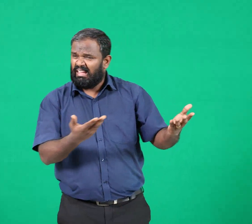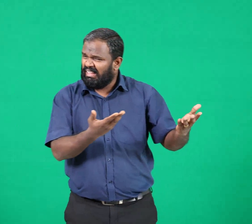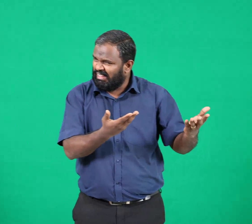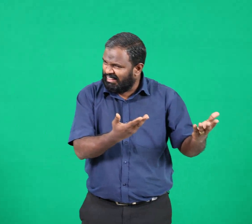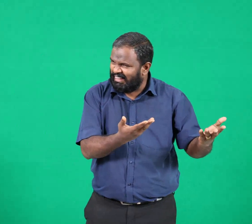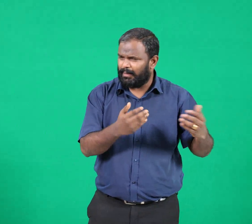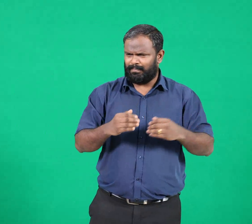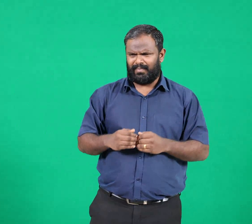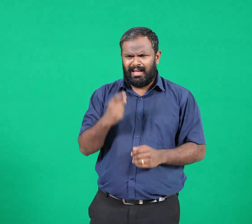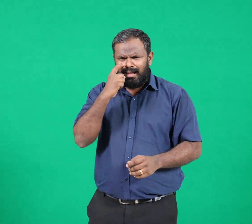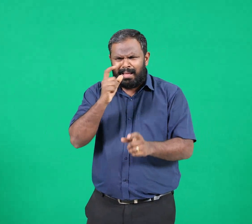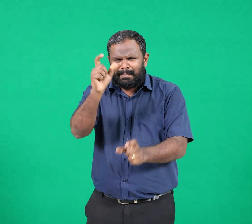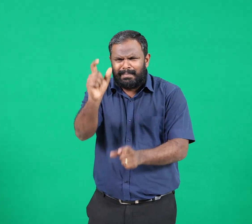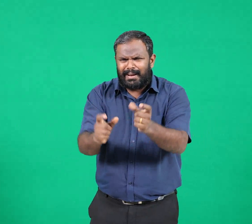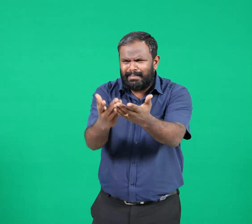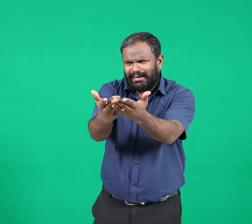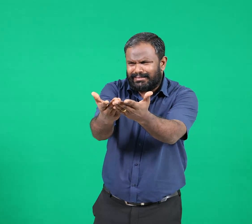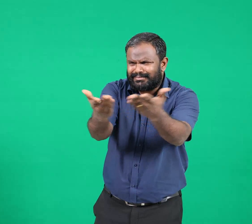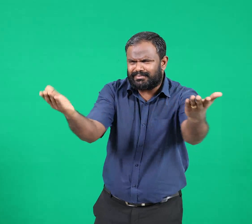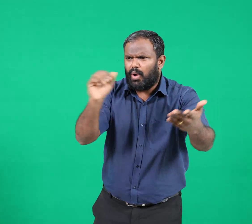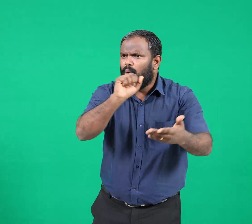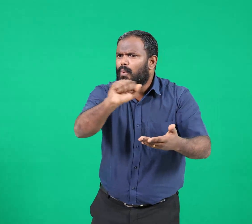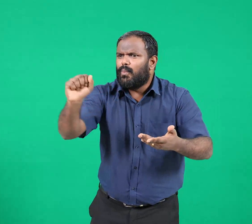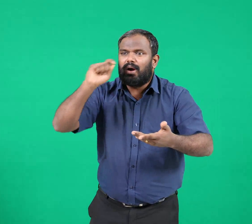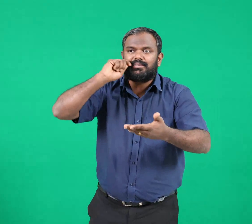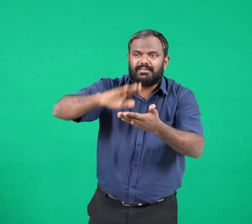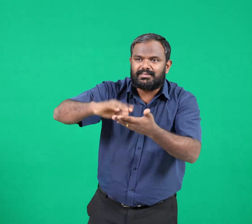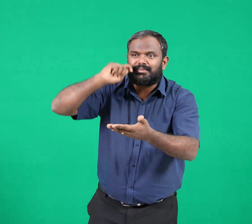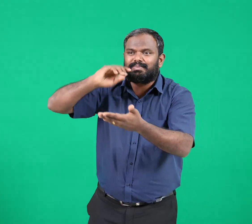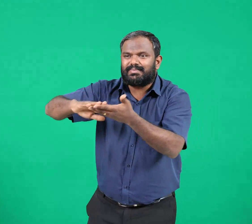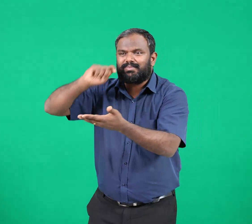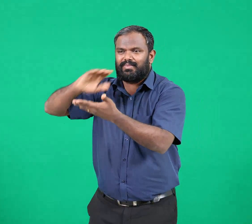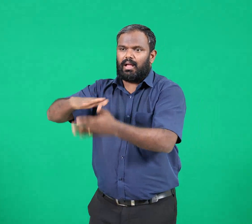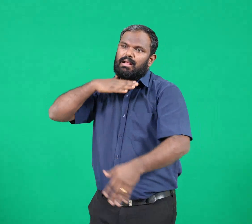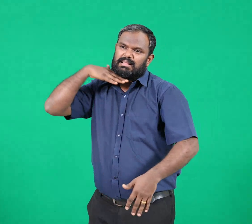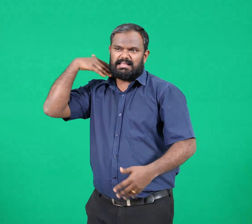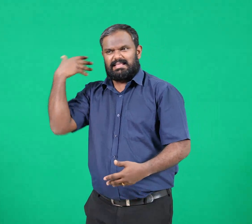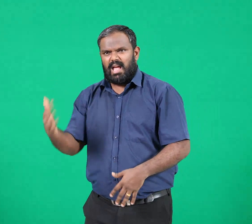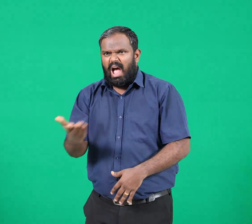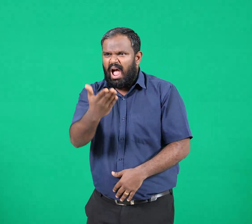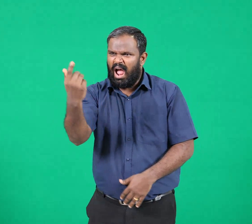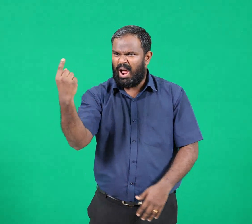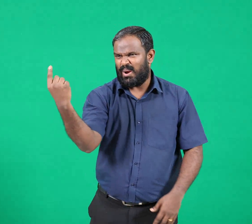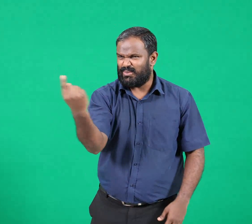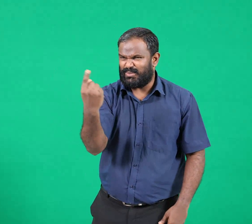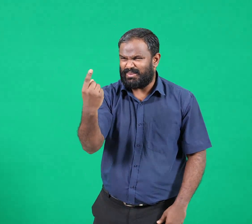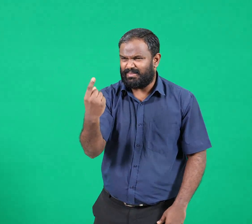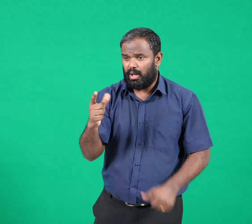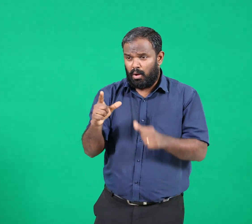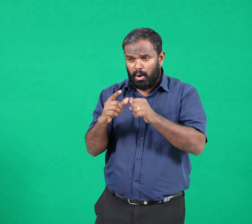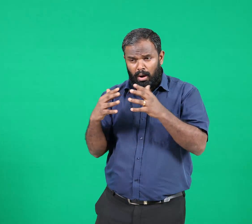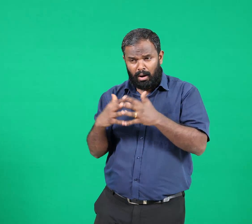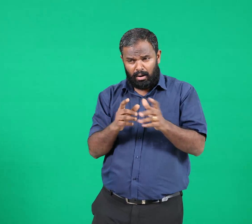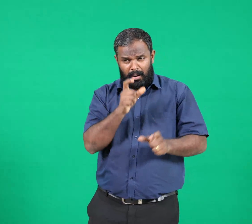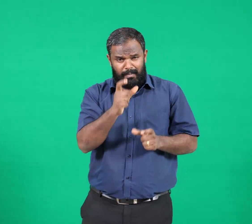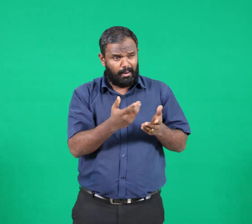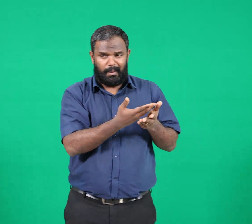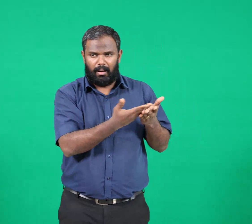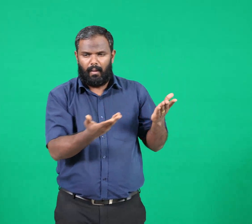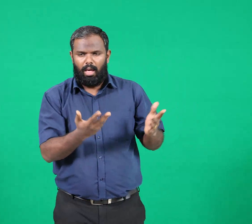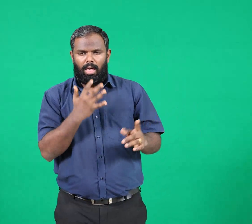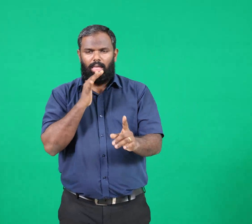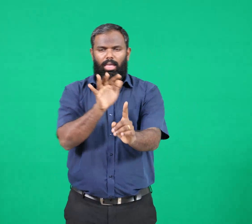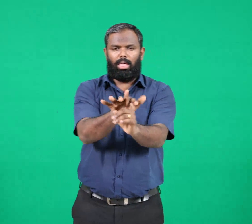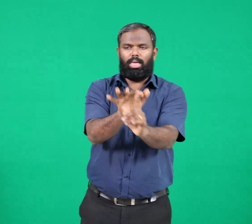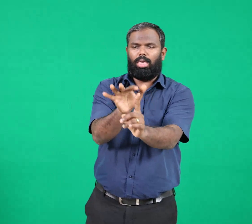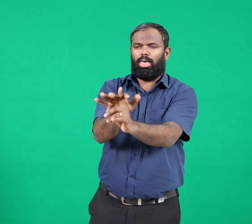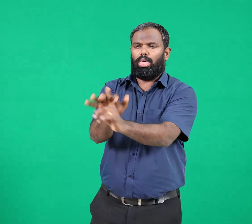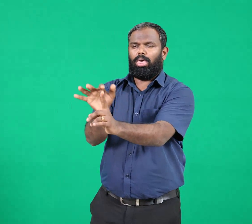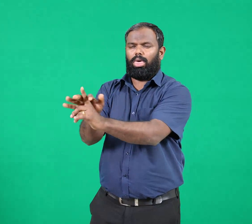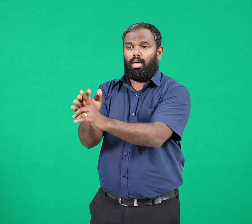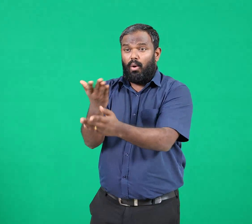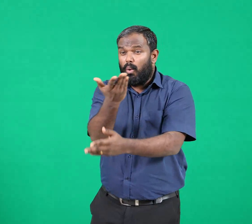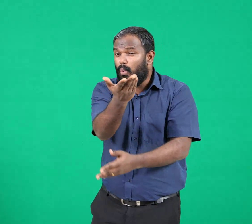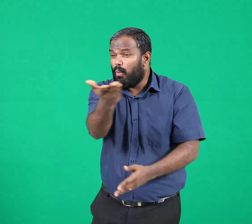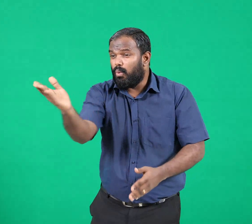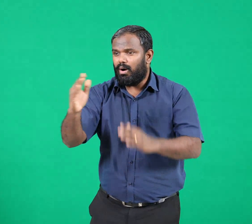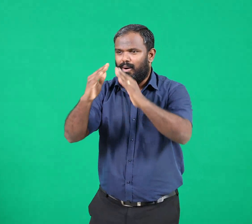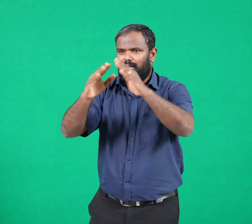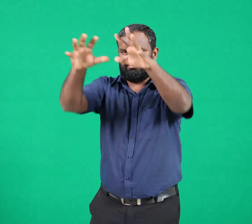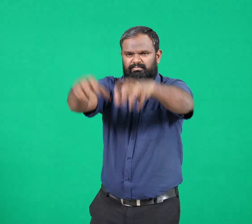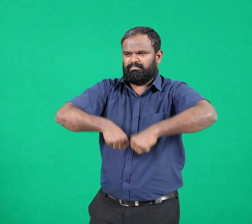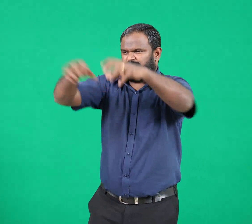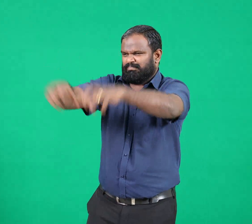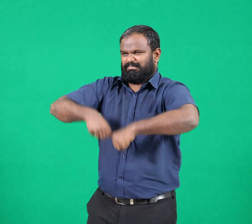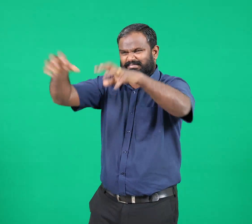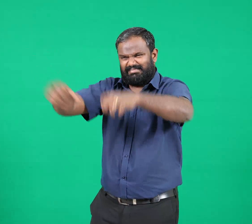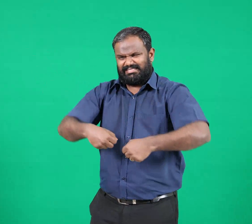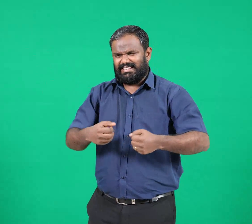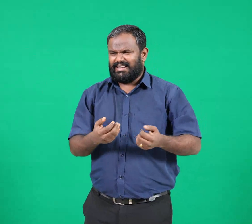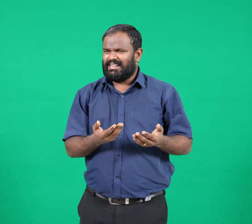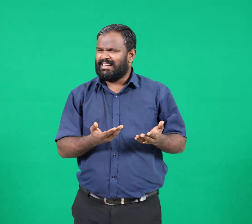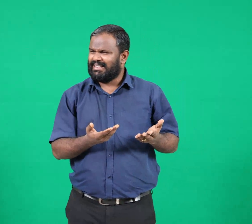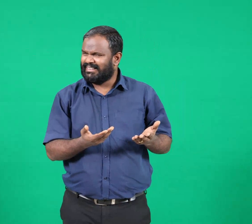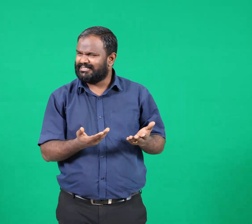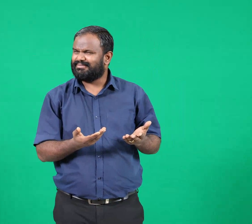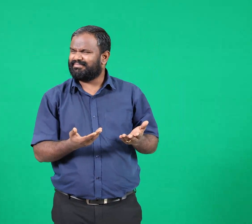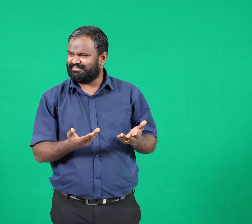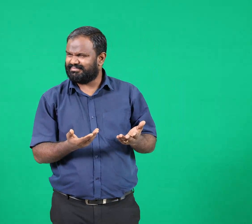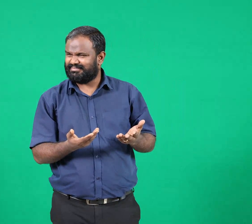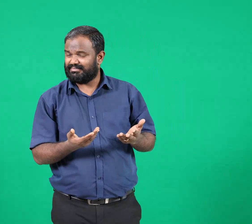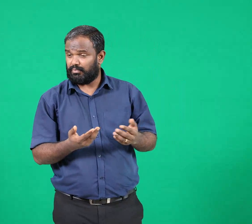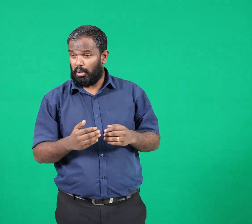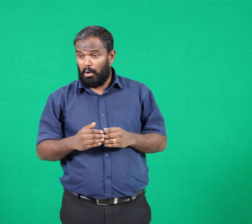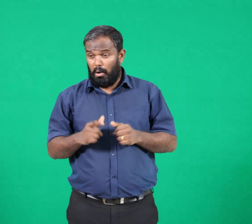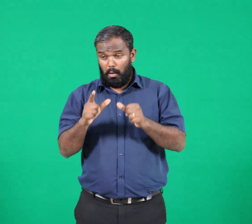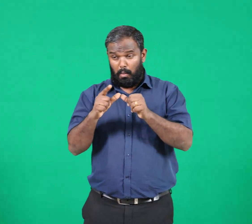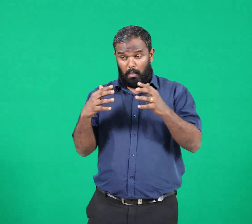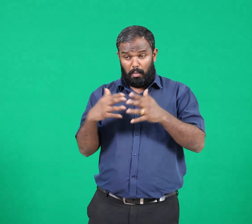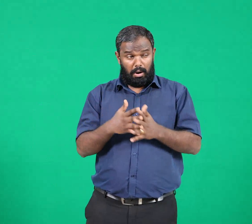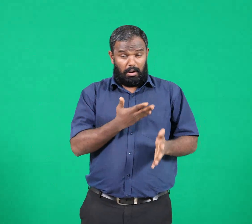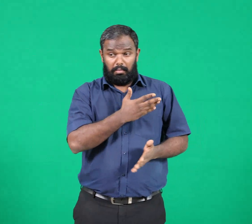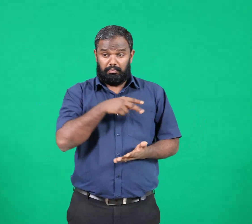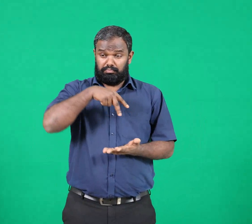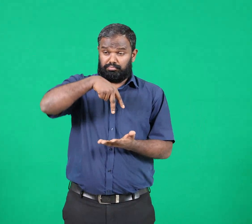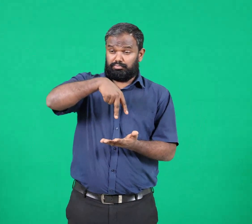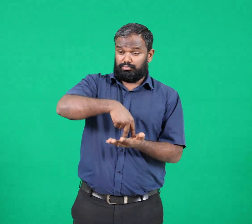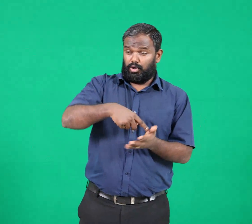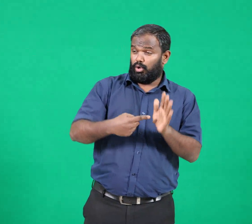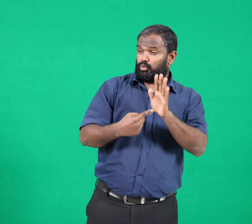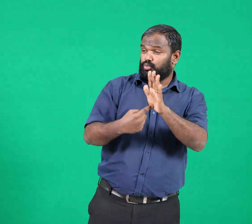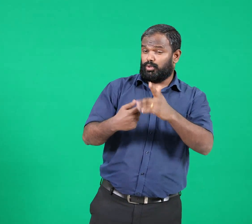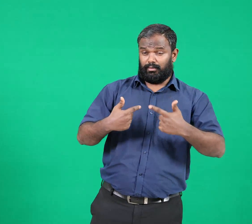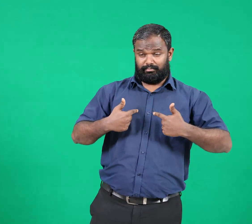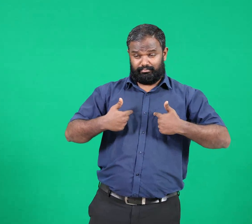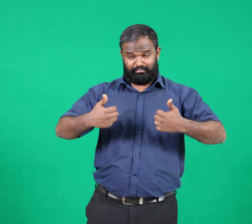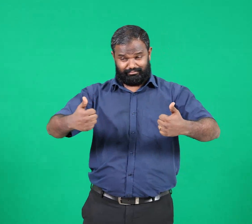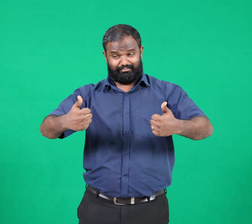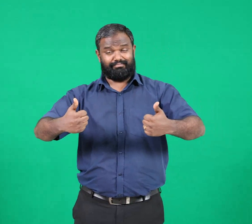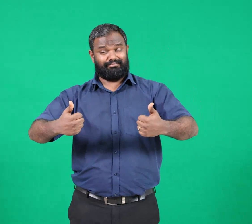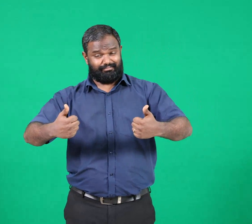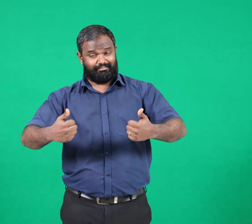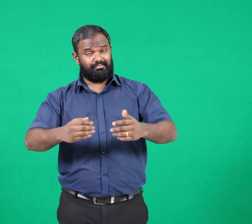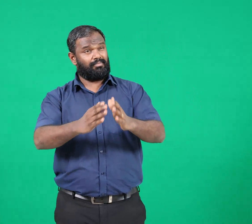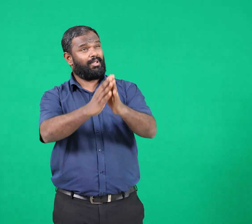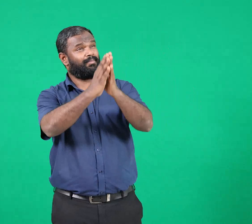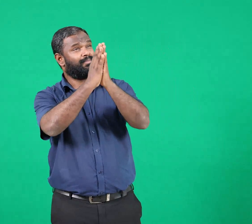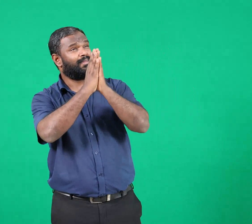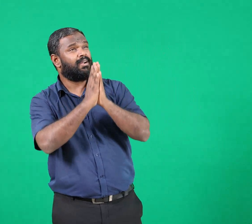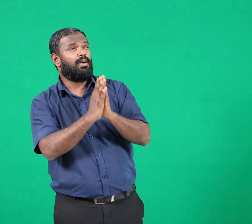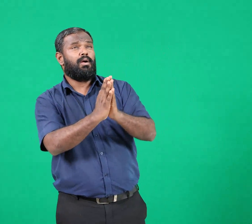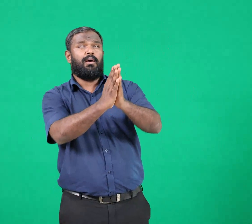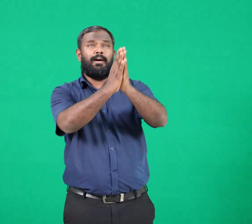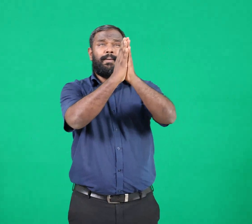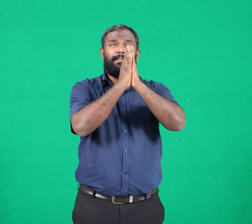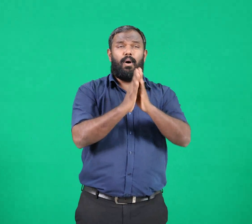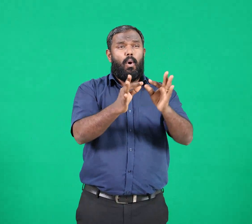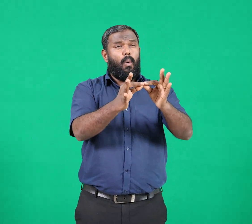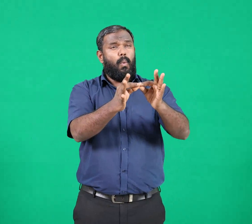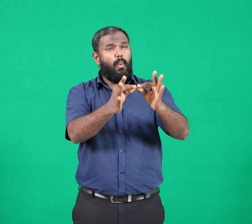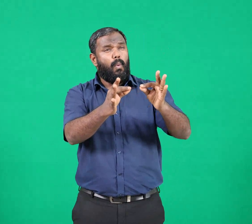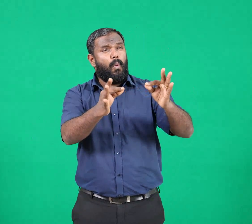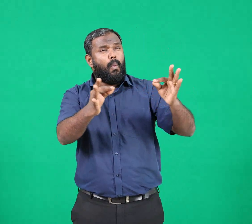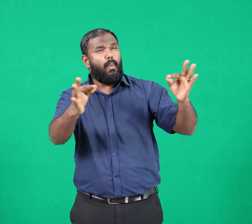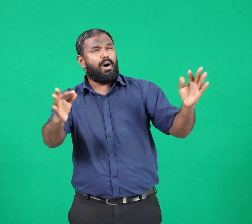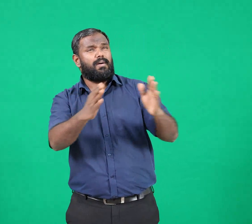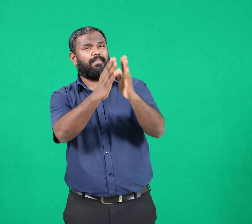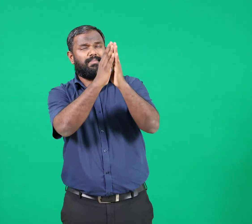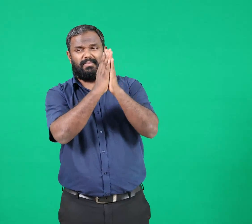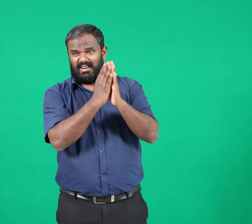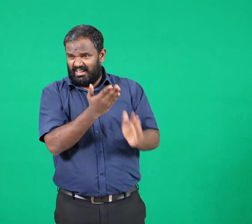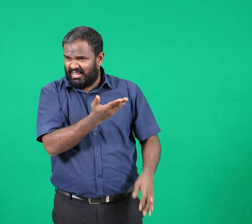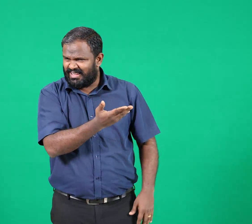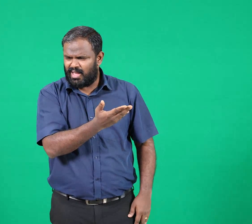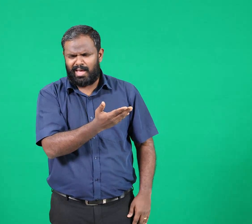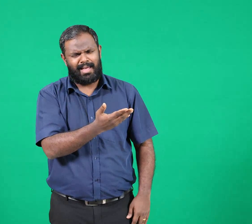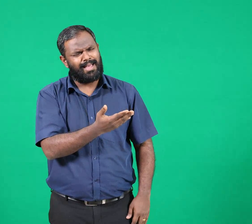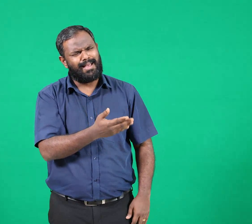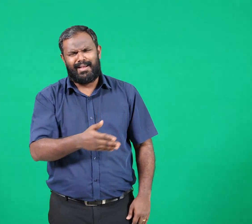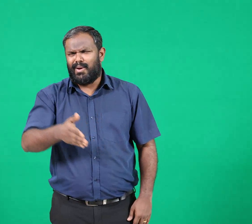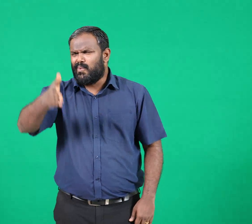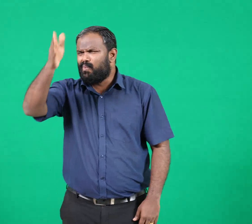They defraud widows of their houses, and for a show make lengthy prayers.